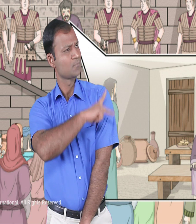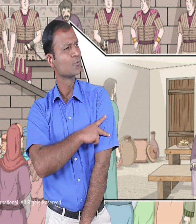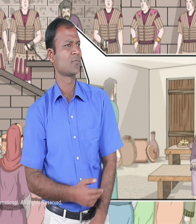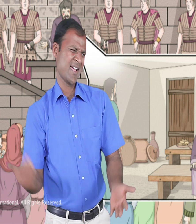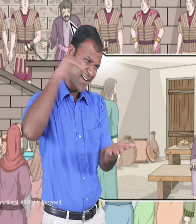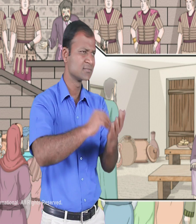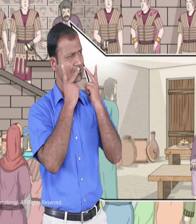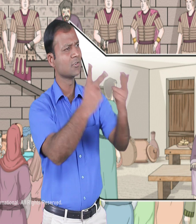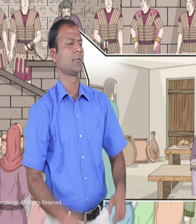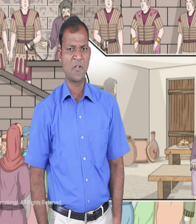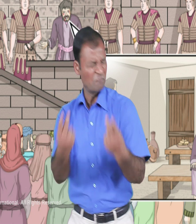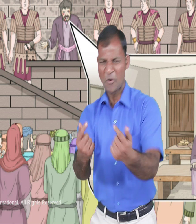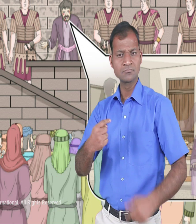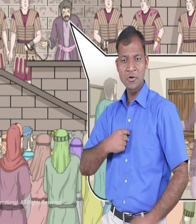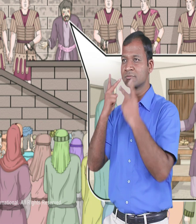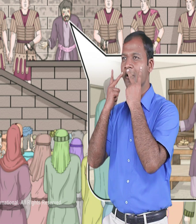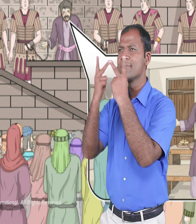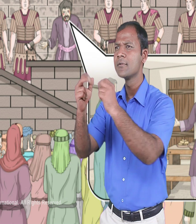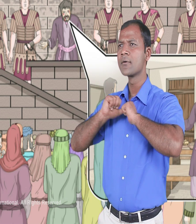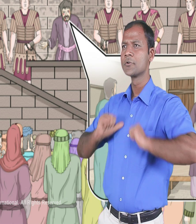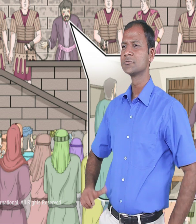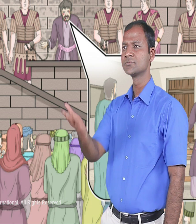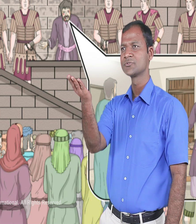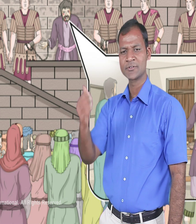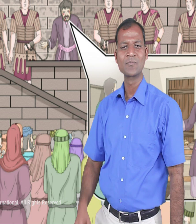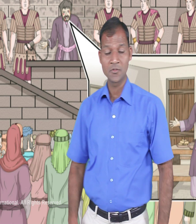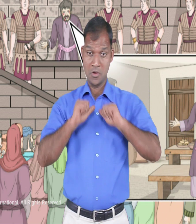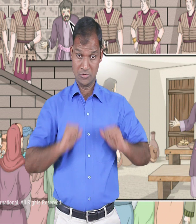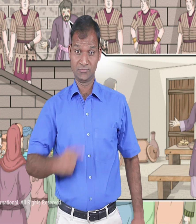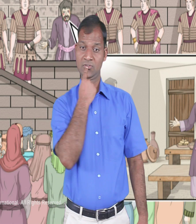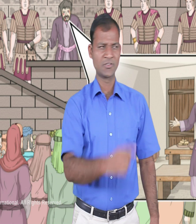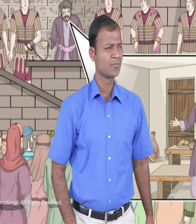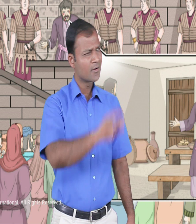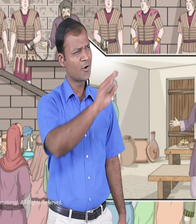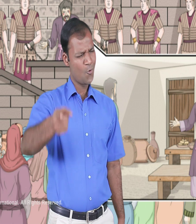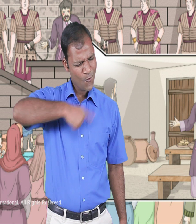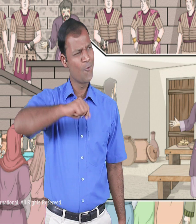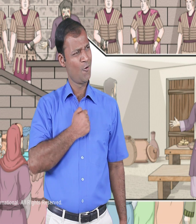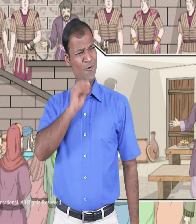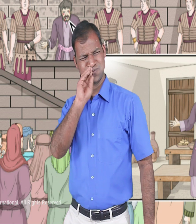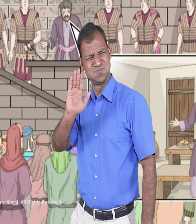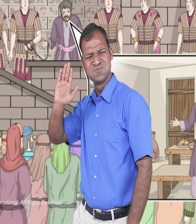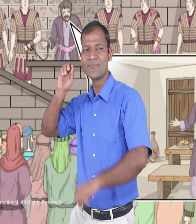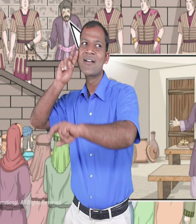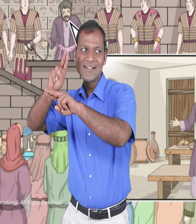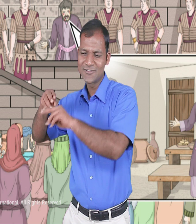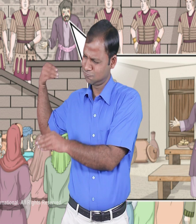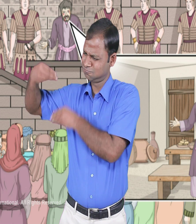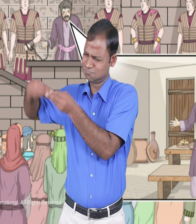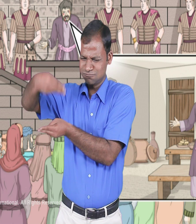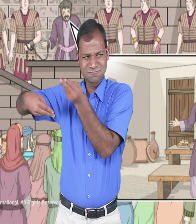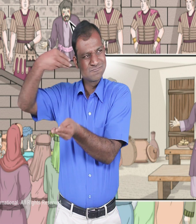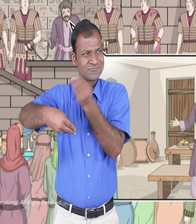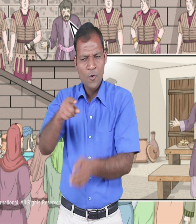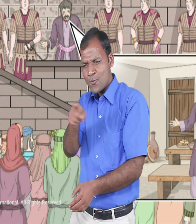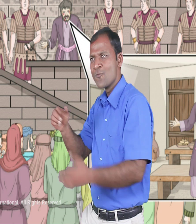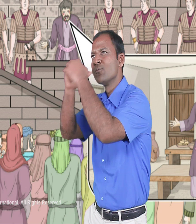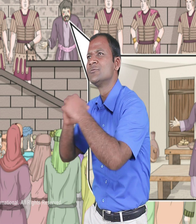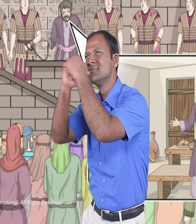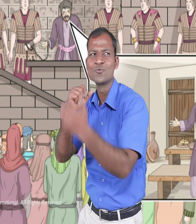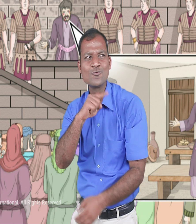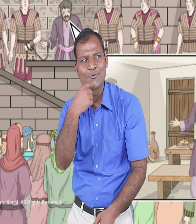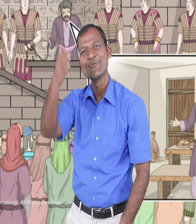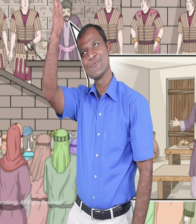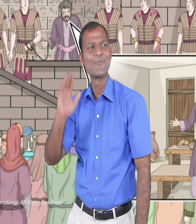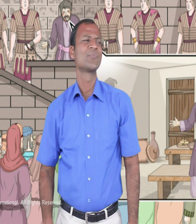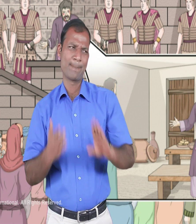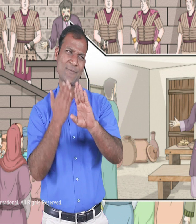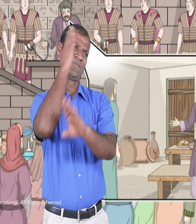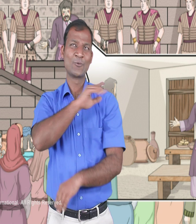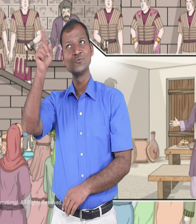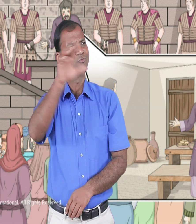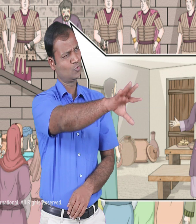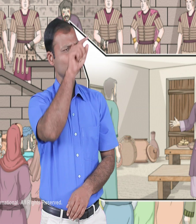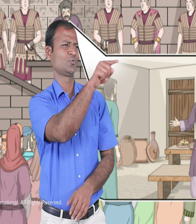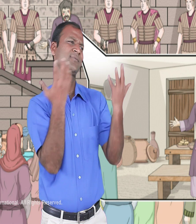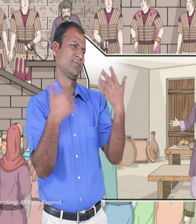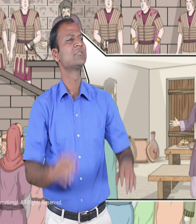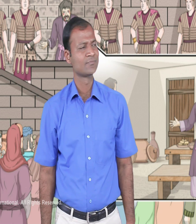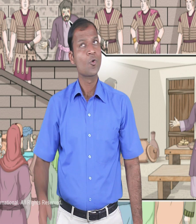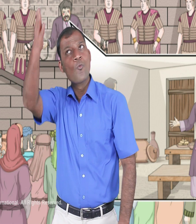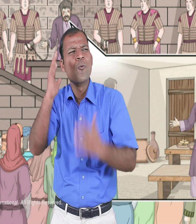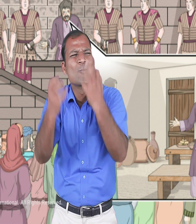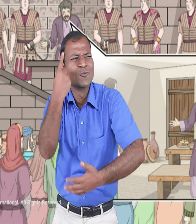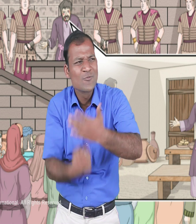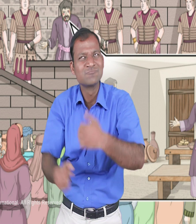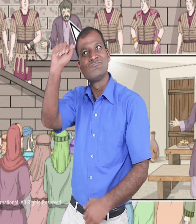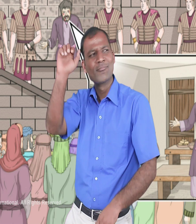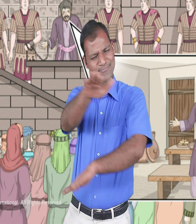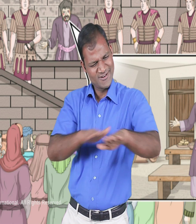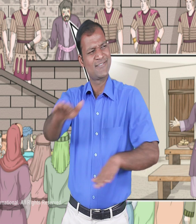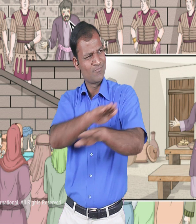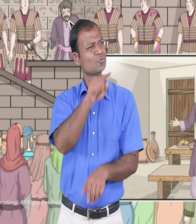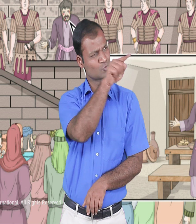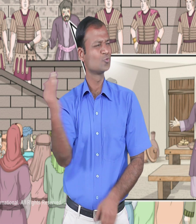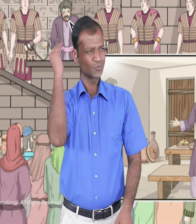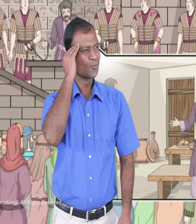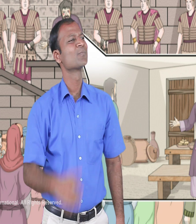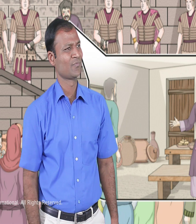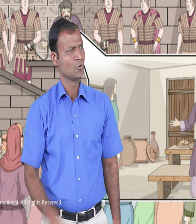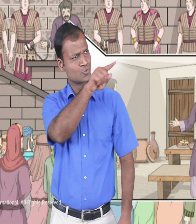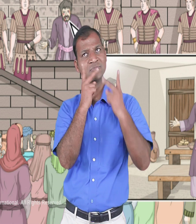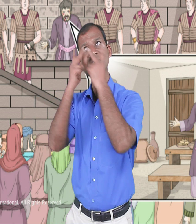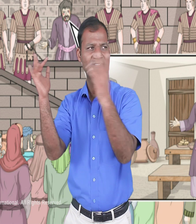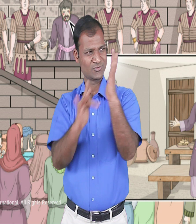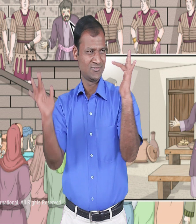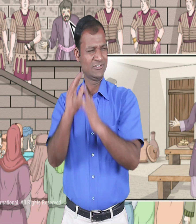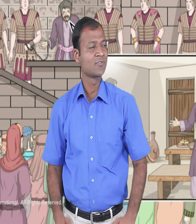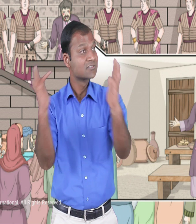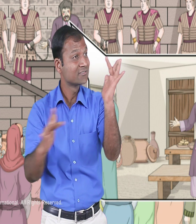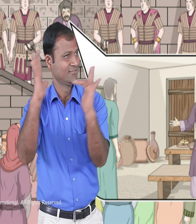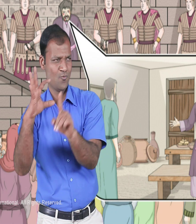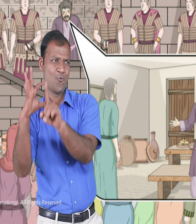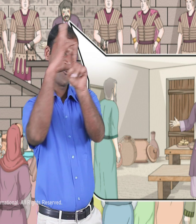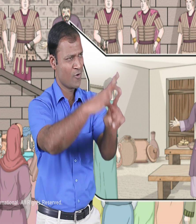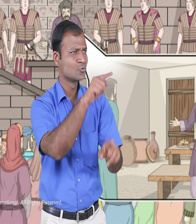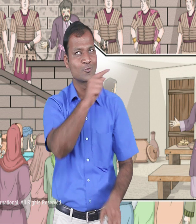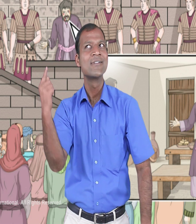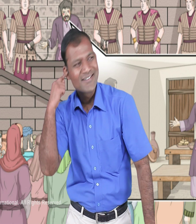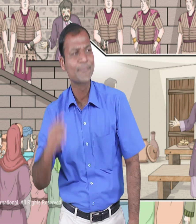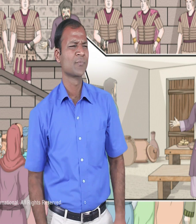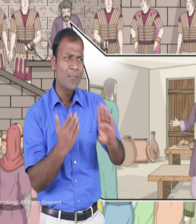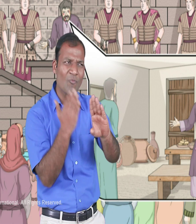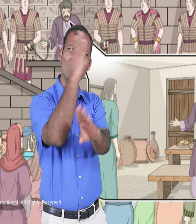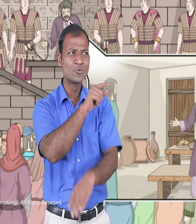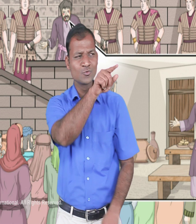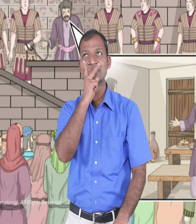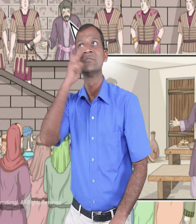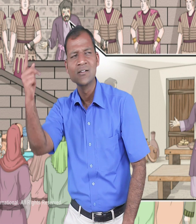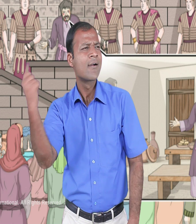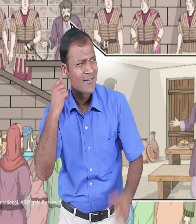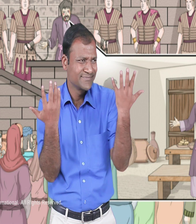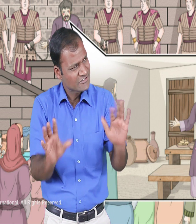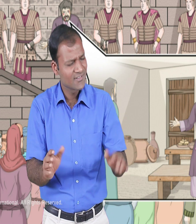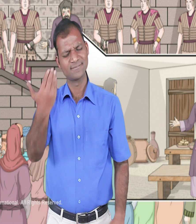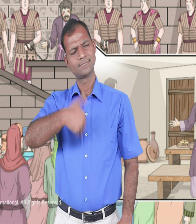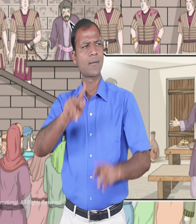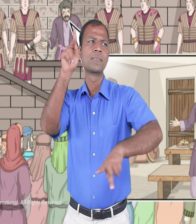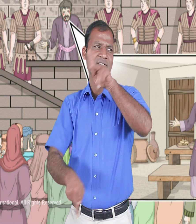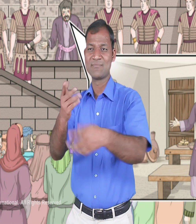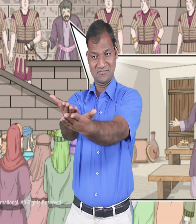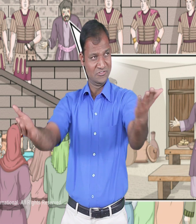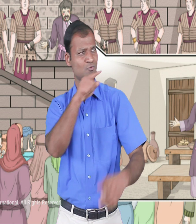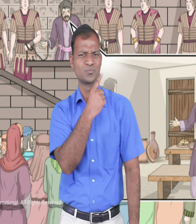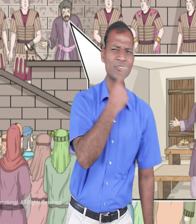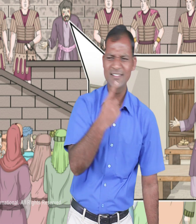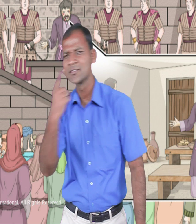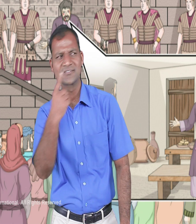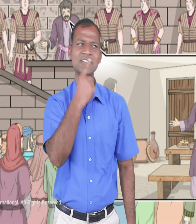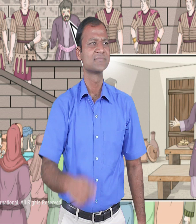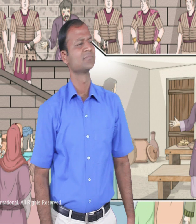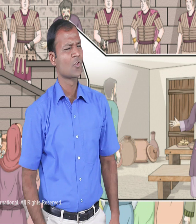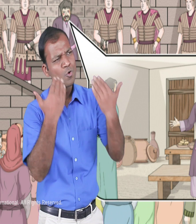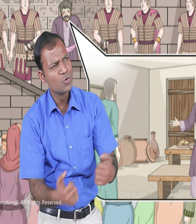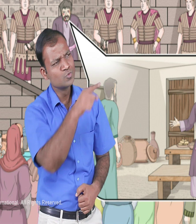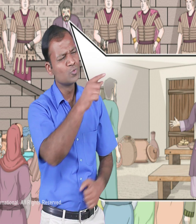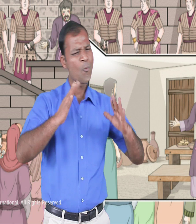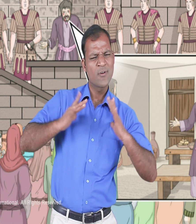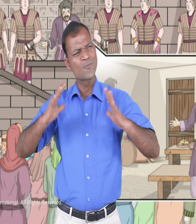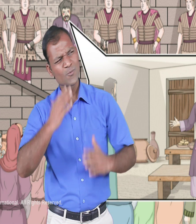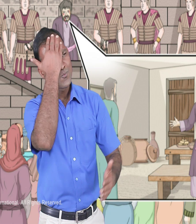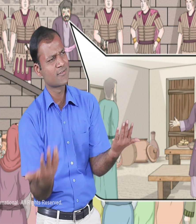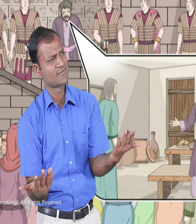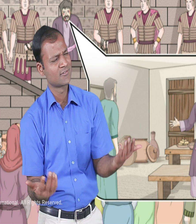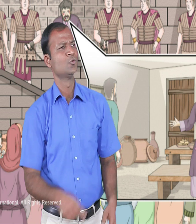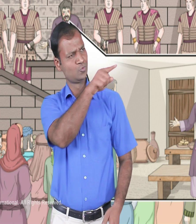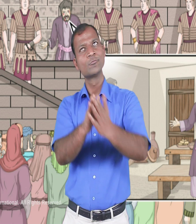And at that moment I could see him. Then he said, ‘The God of our fathers has appointed you to know His will, and to see the Righteous One, and to hear His voice.